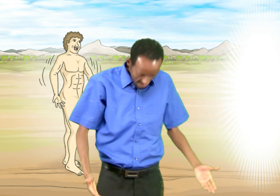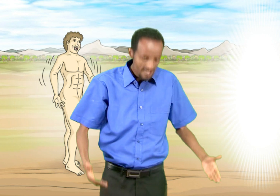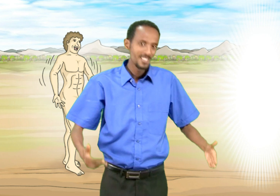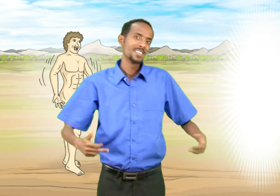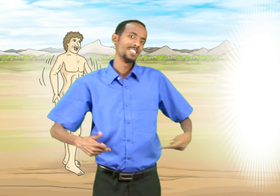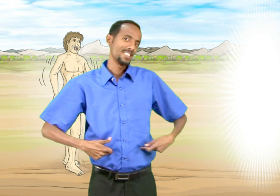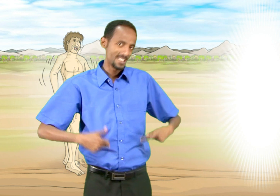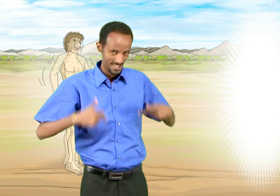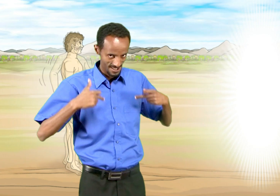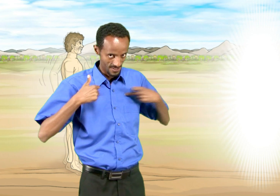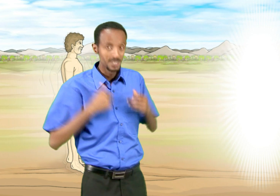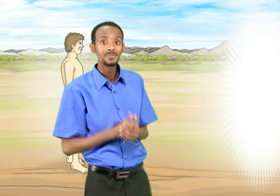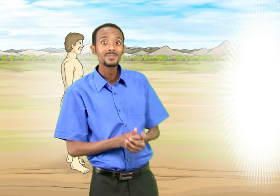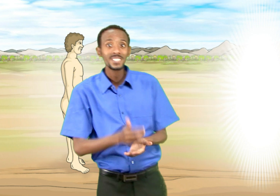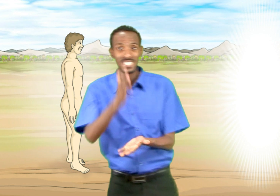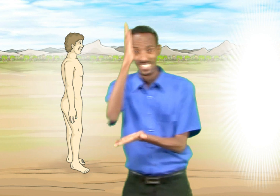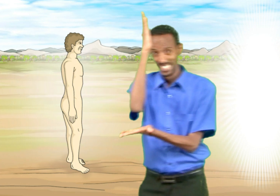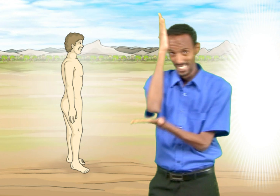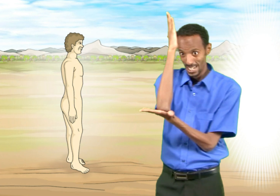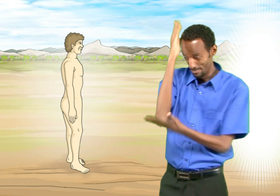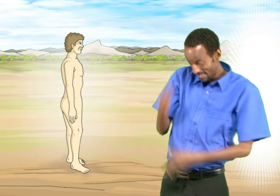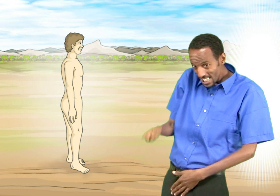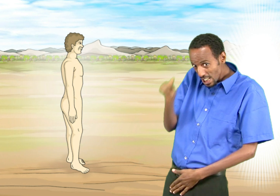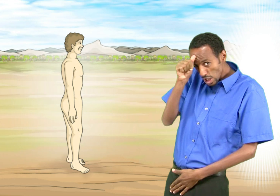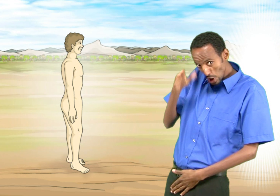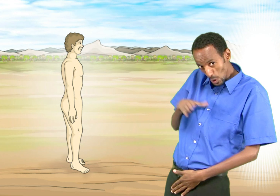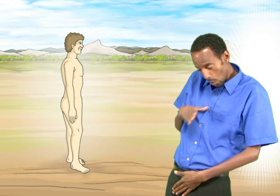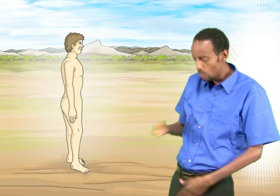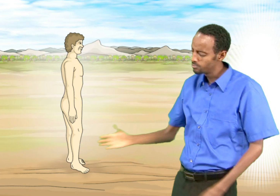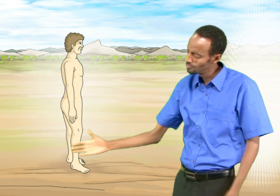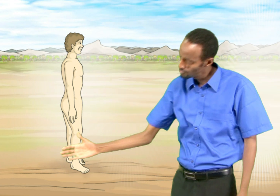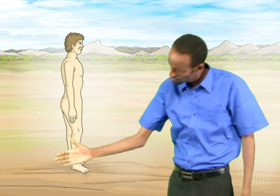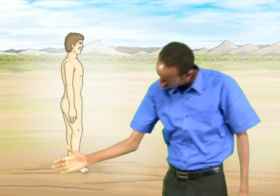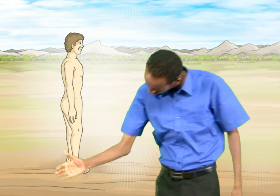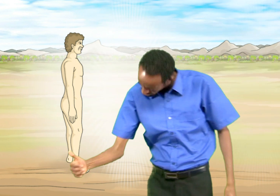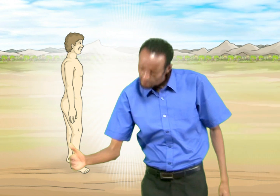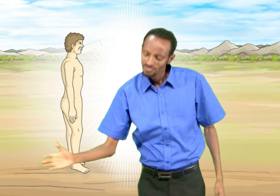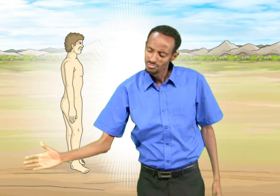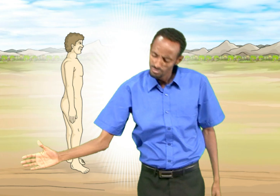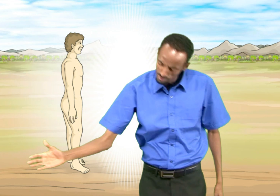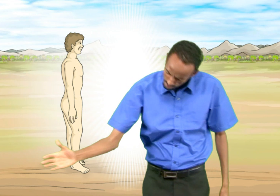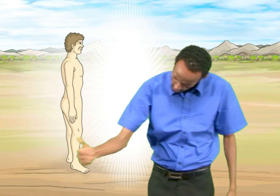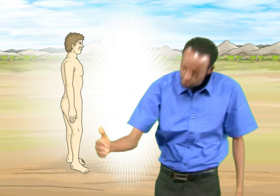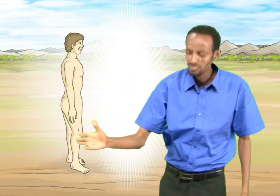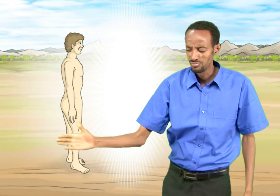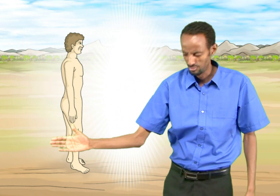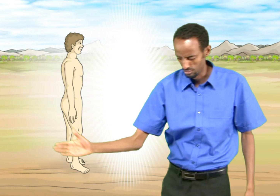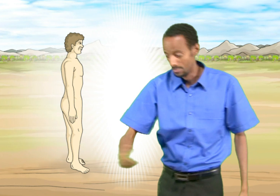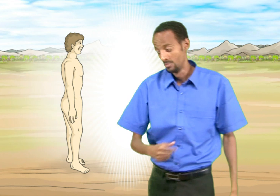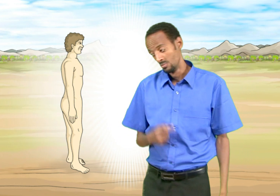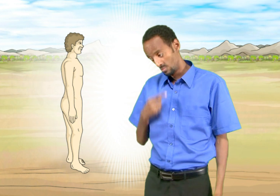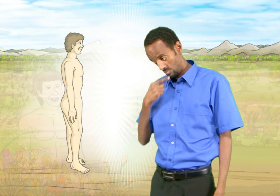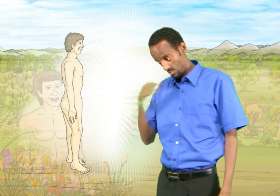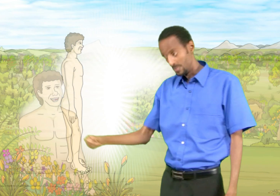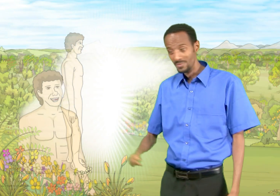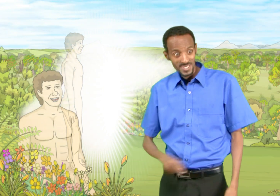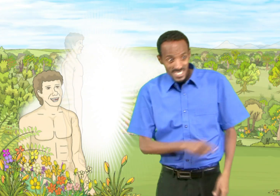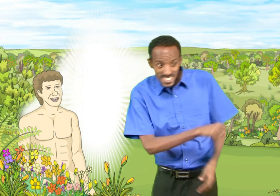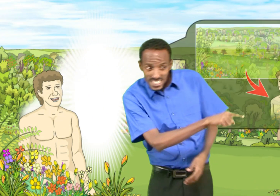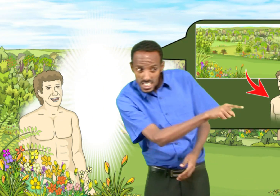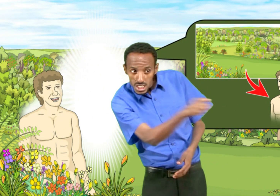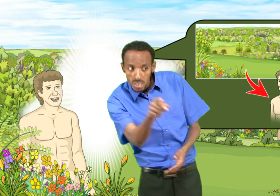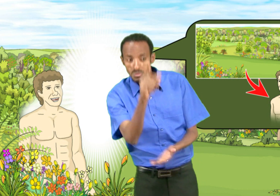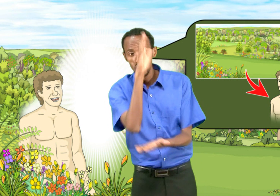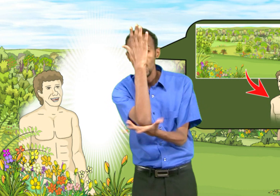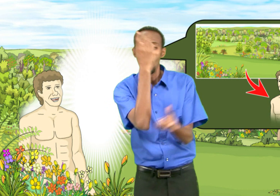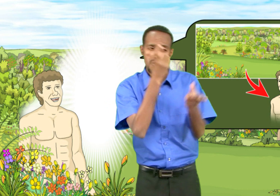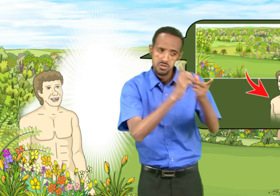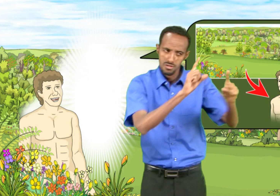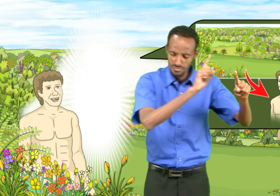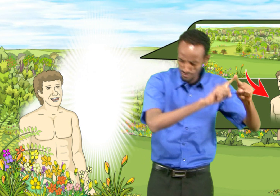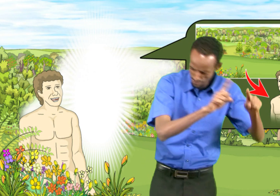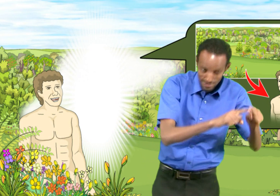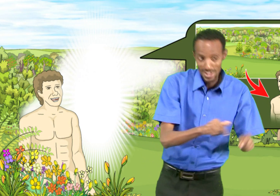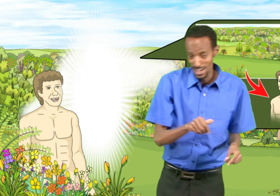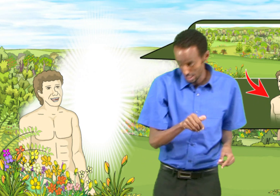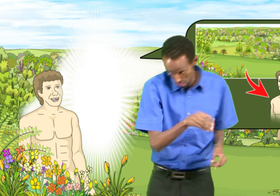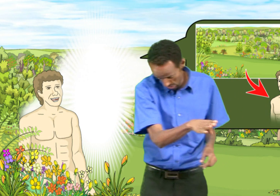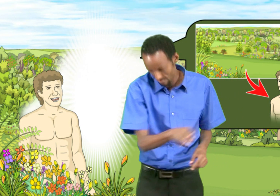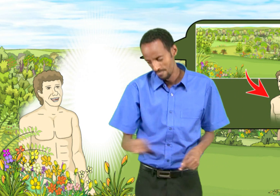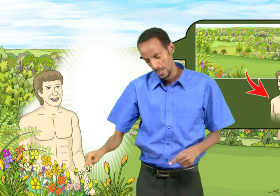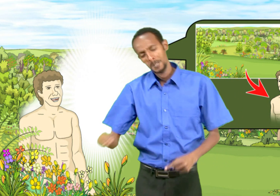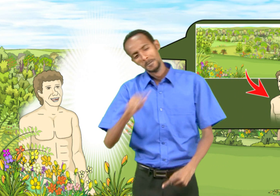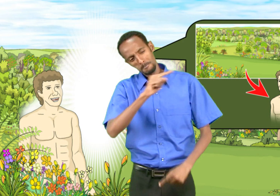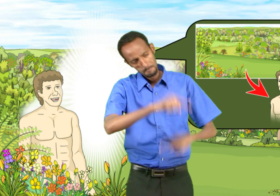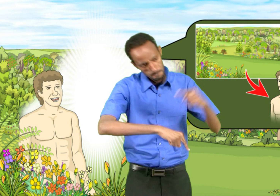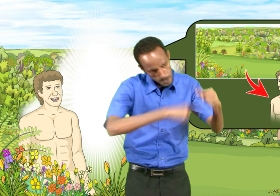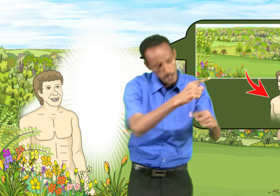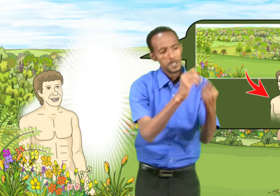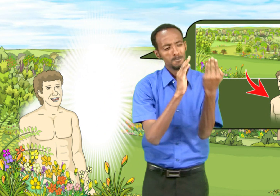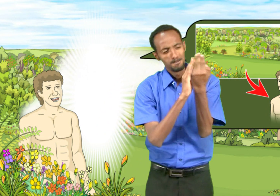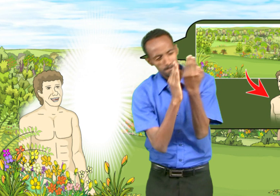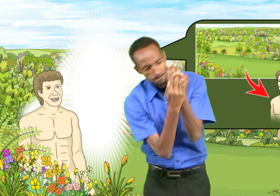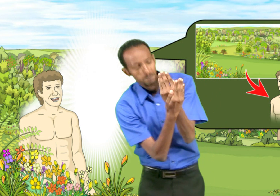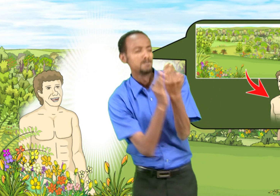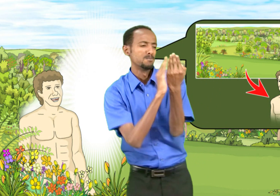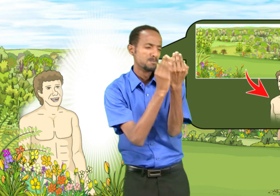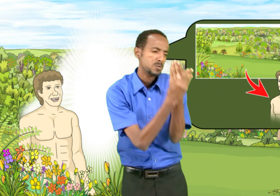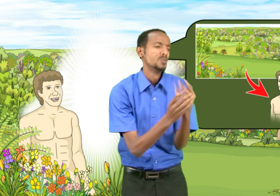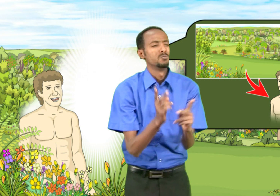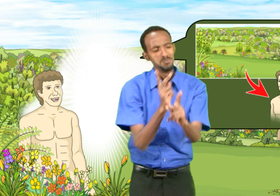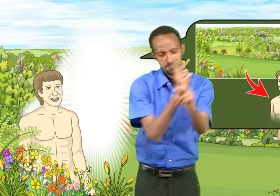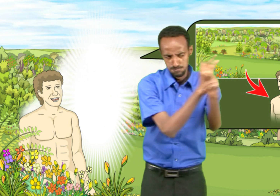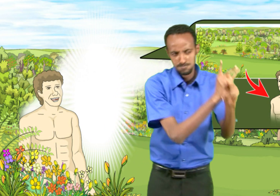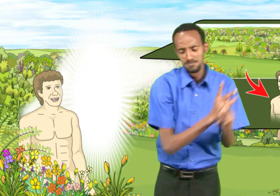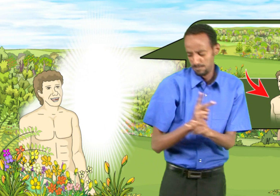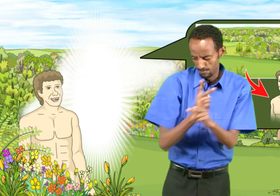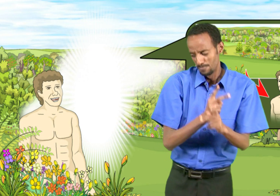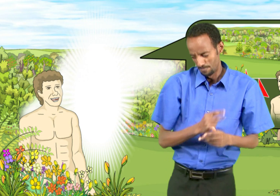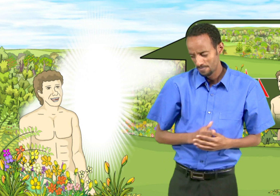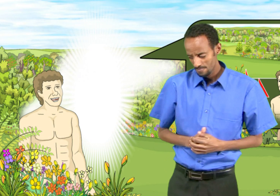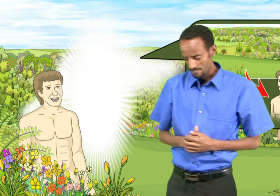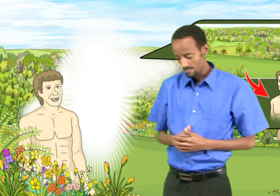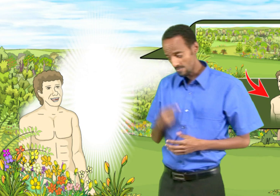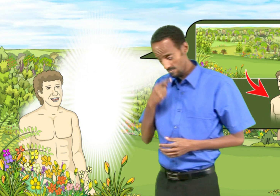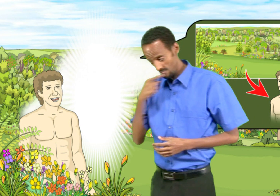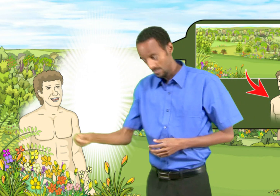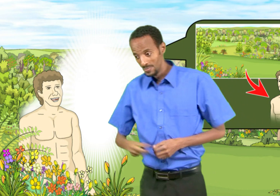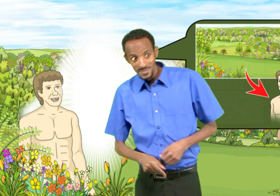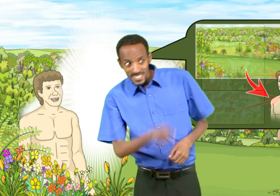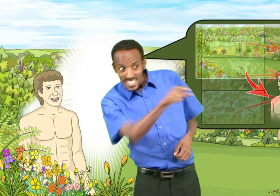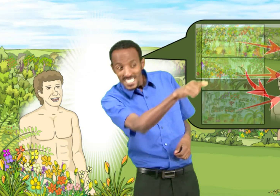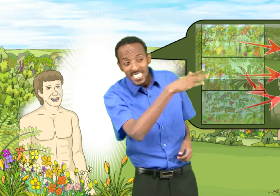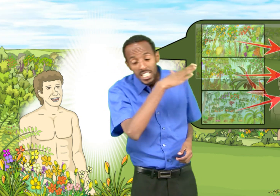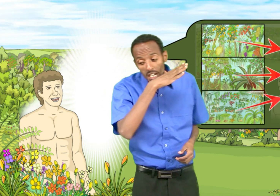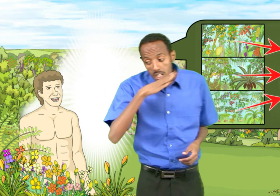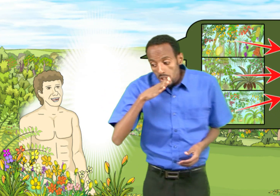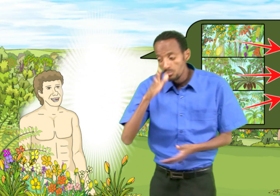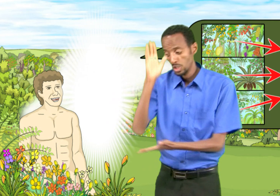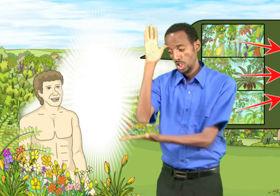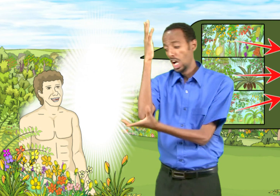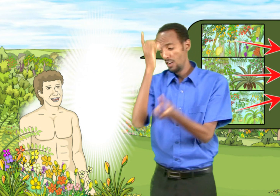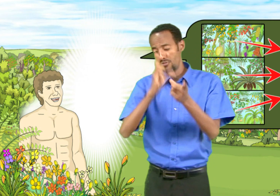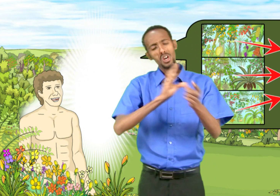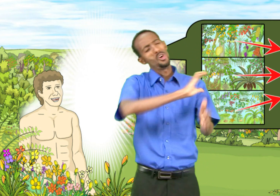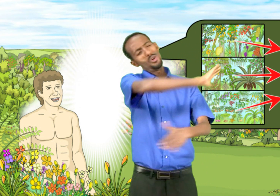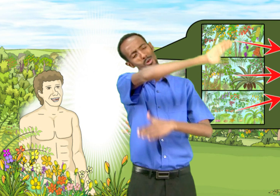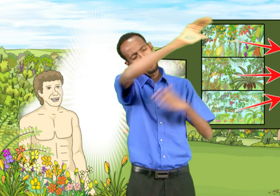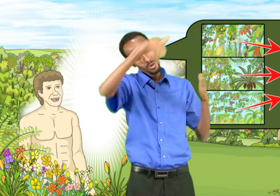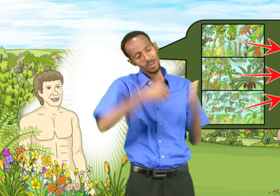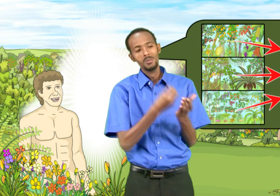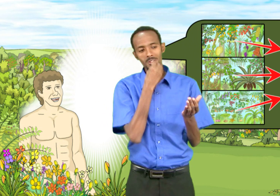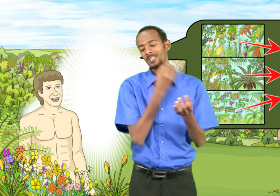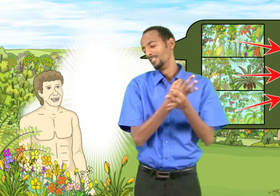And the fourth river is the Euphrates. Then the LORD God took the man and placed him in the Garden of Eden to cultivate and keep it.